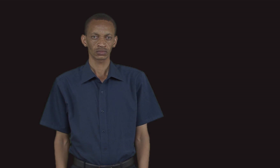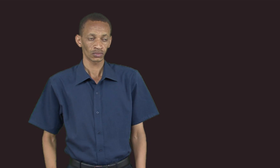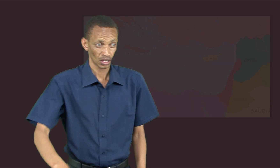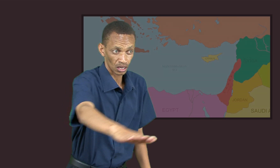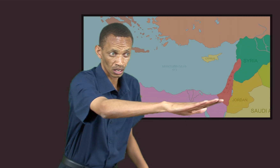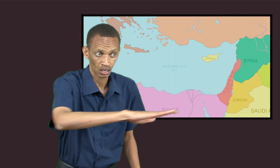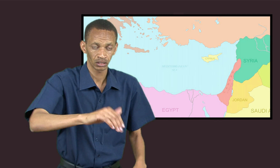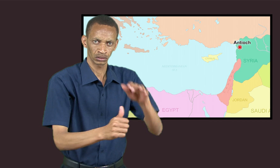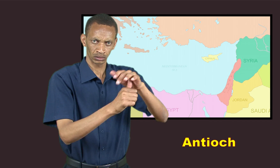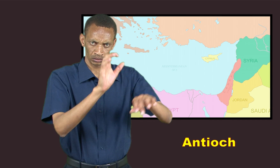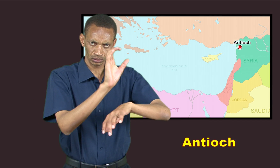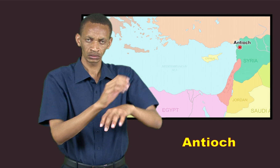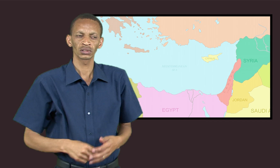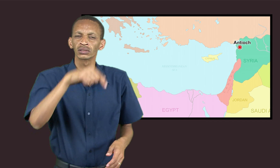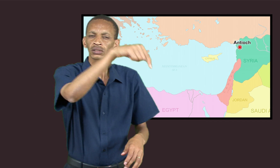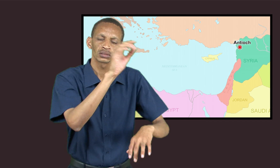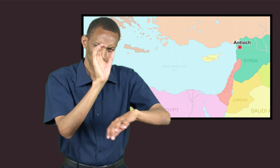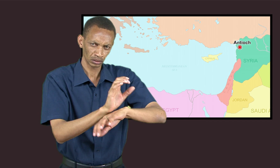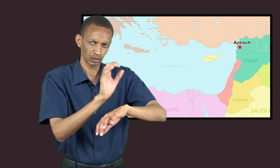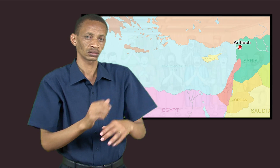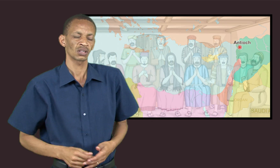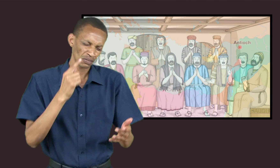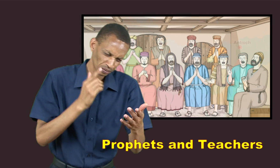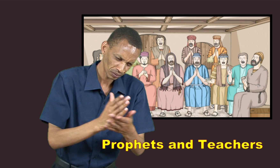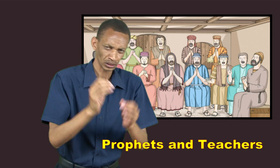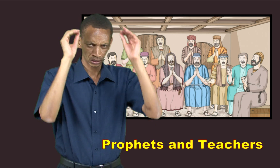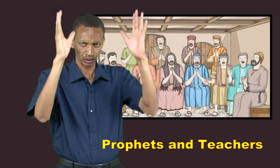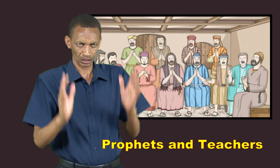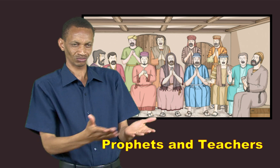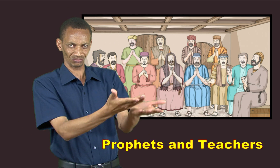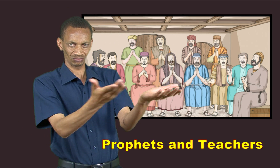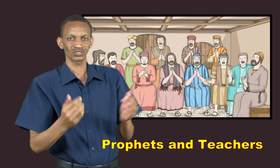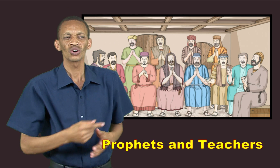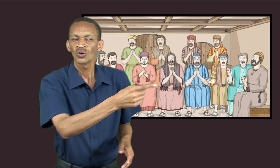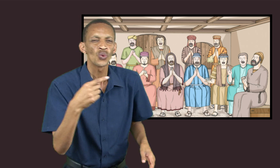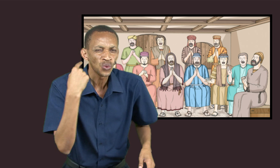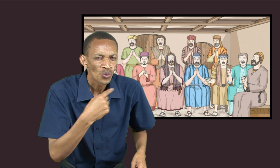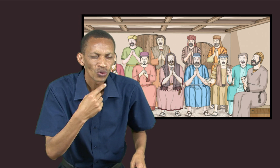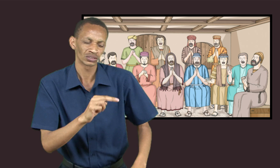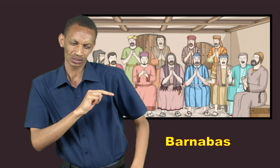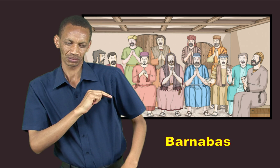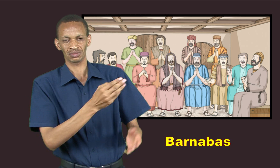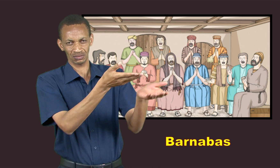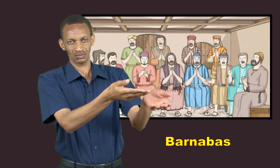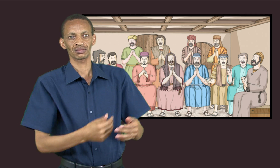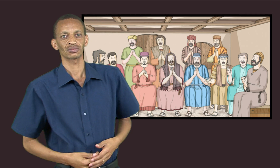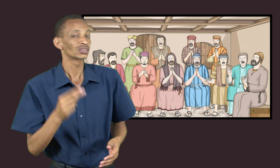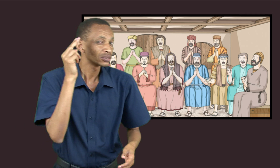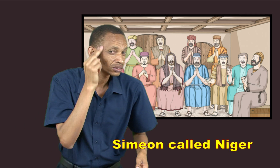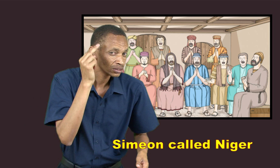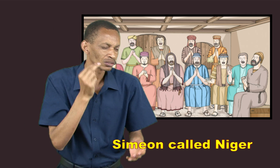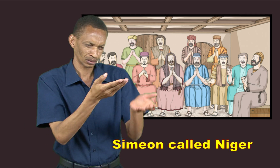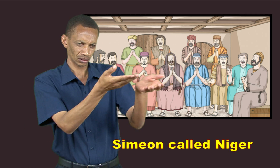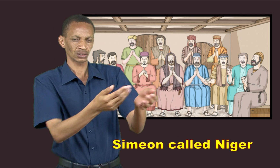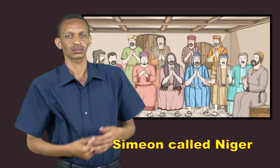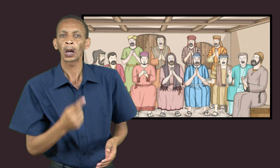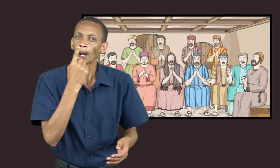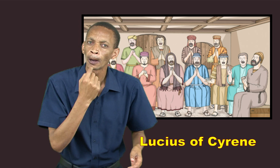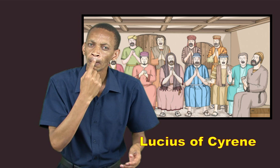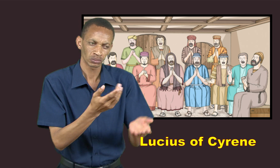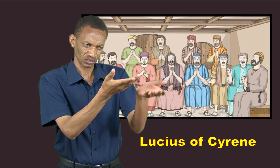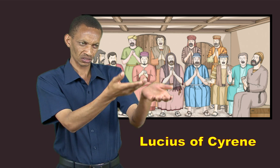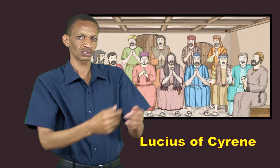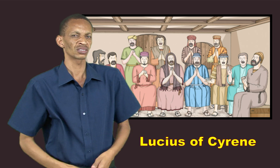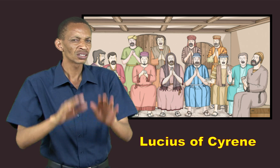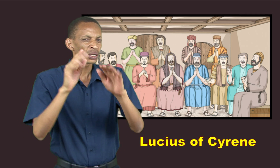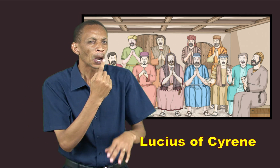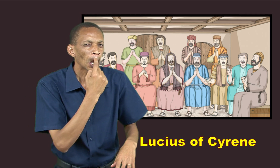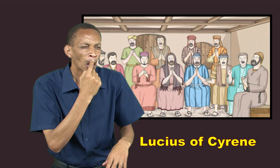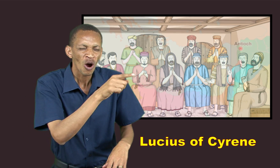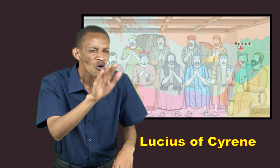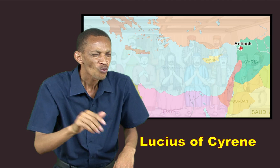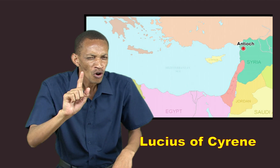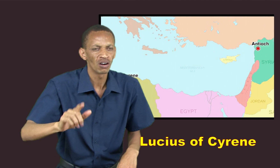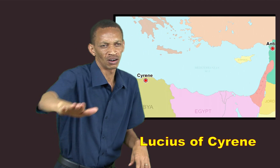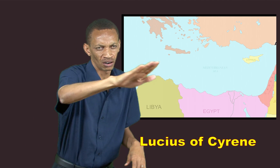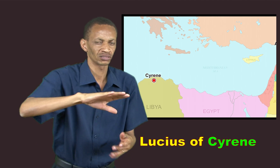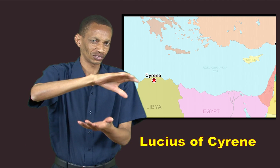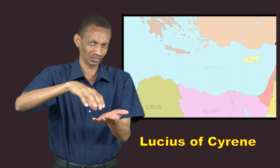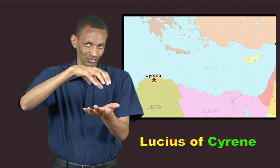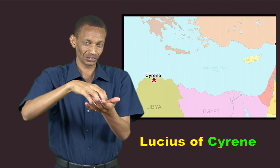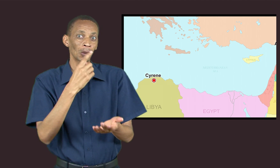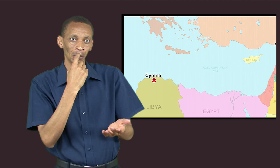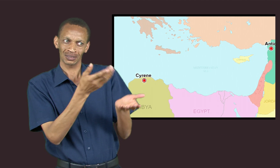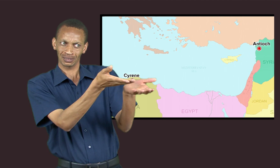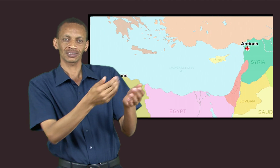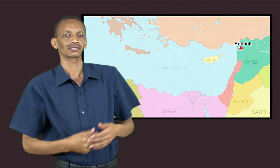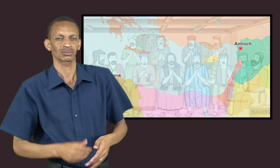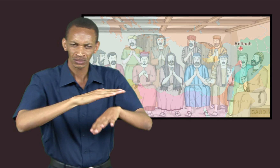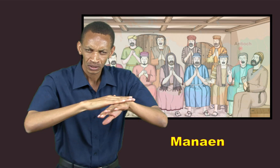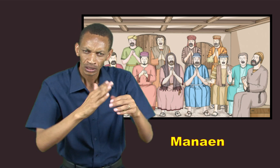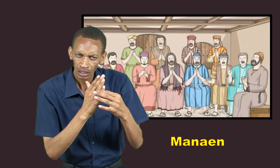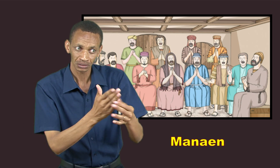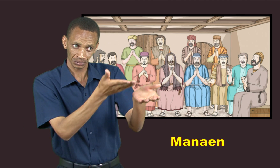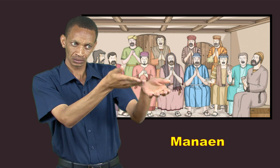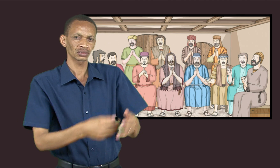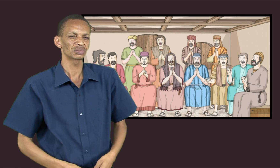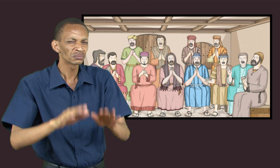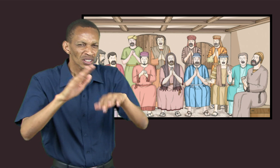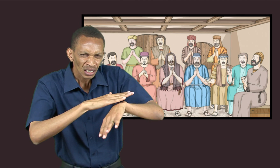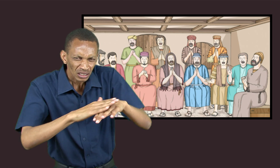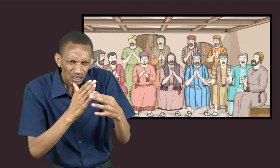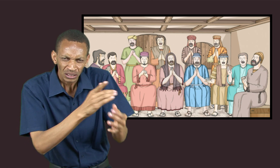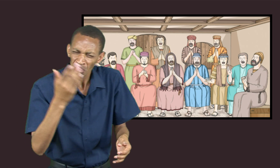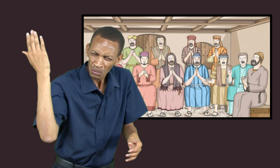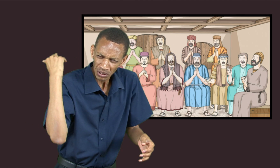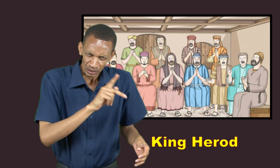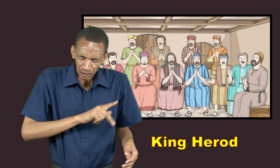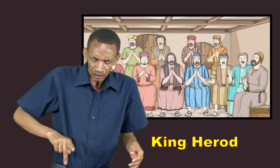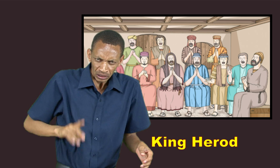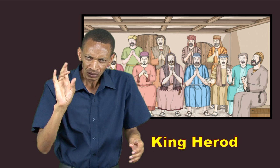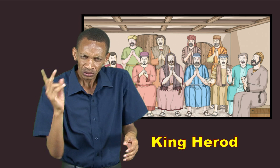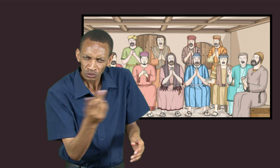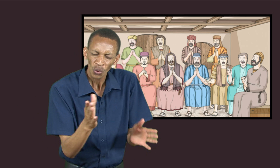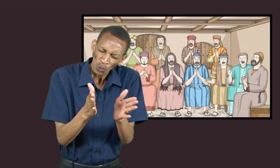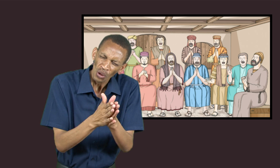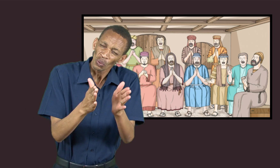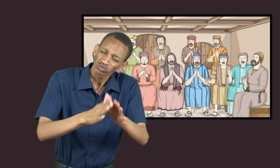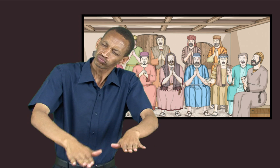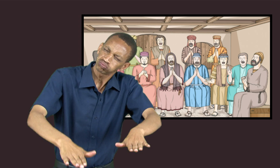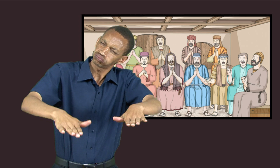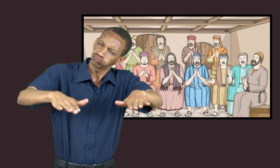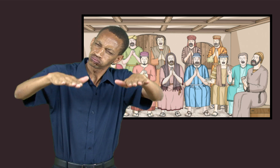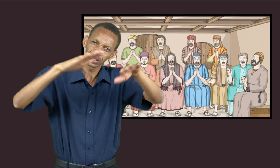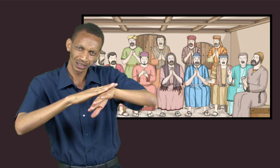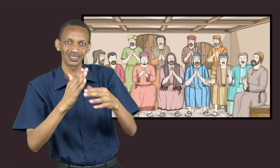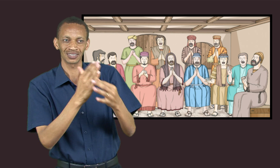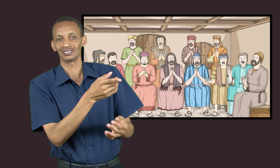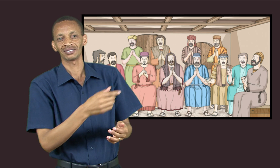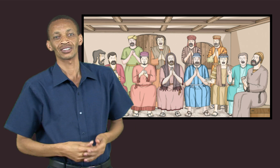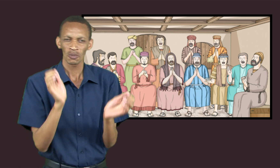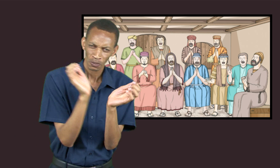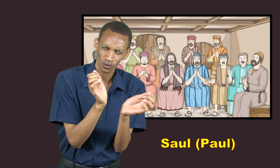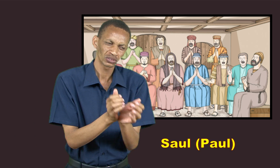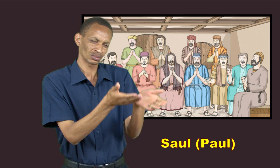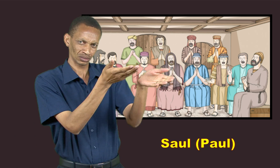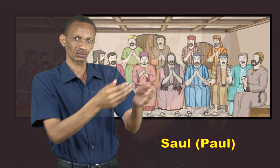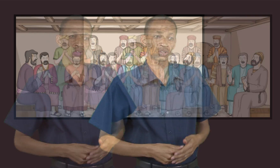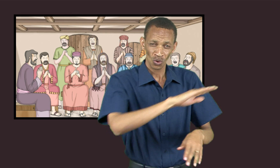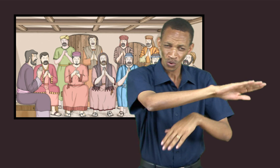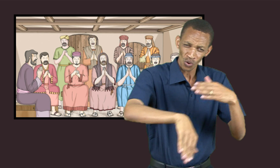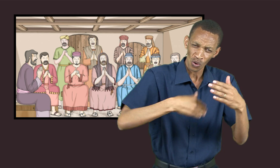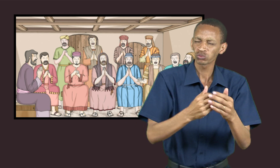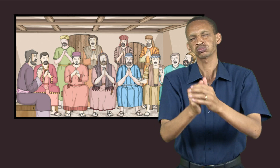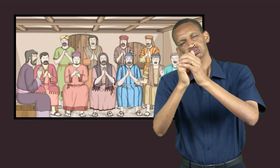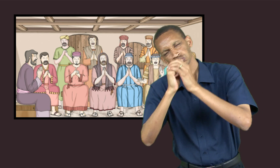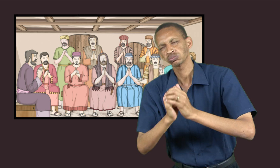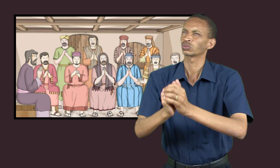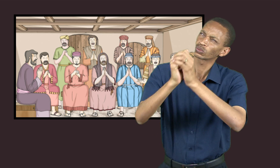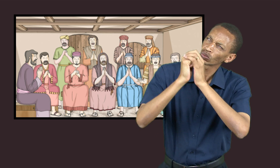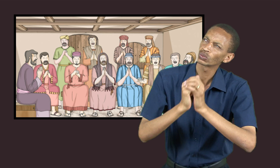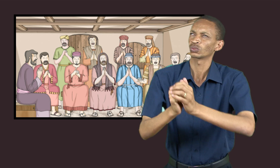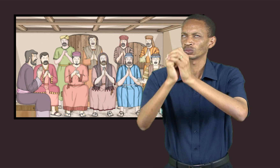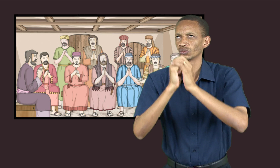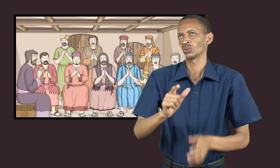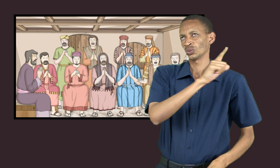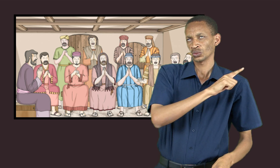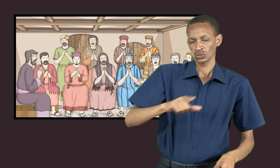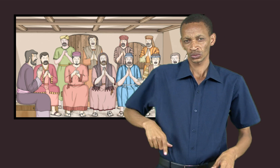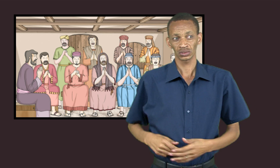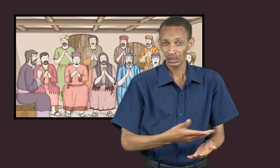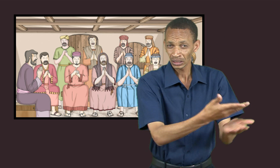Now in the church at Antioch there were prophets and teachers: Barnabas, Simeon called Niger, Lucius of Cyrene, Manaen (who had been brought up with Herod the tetrarch), and Saul.